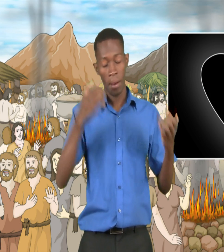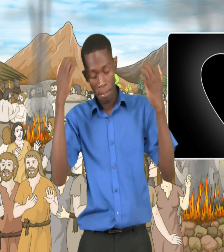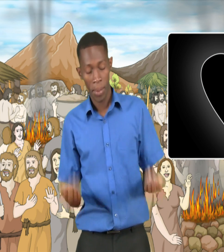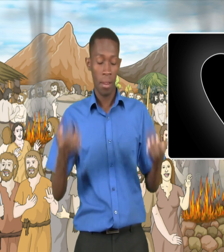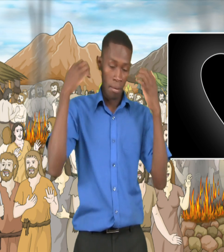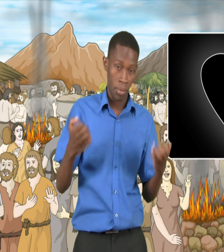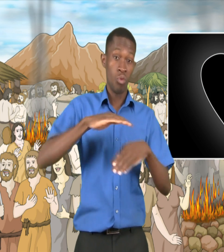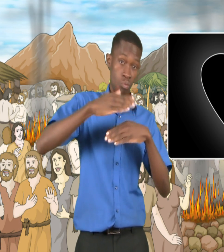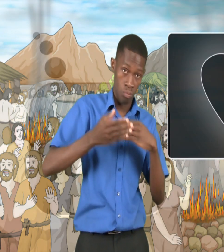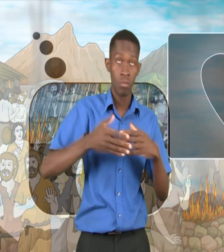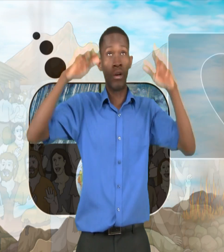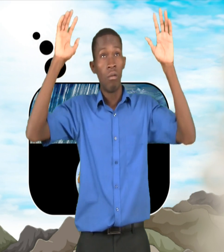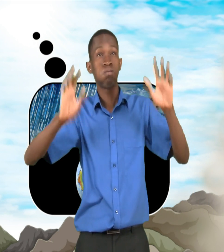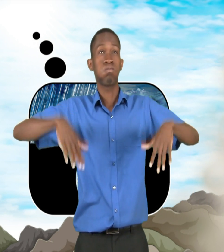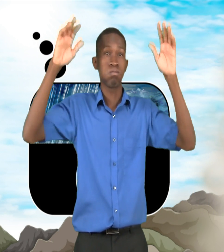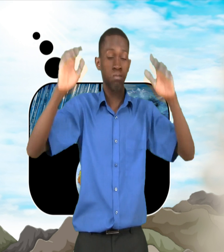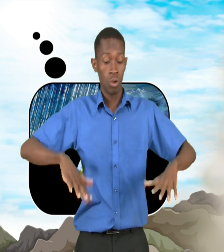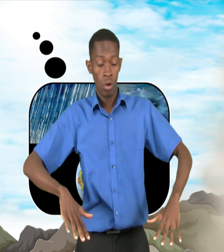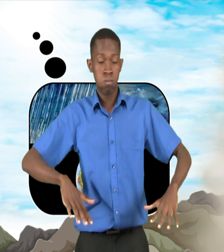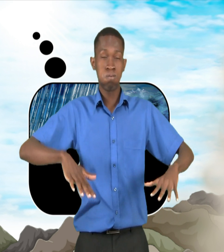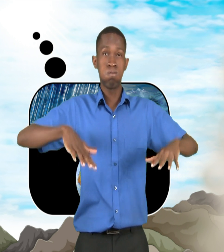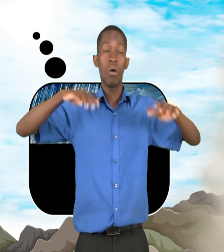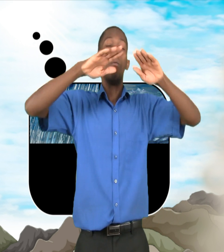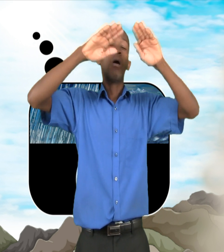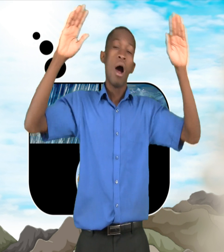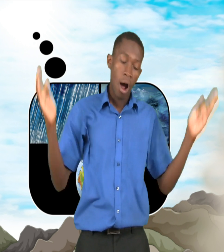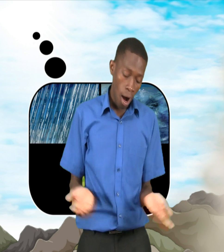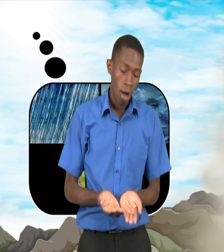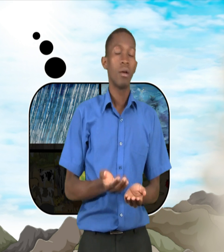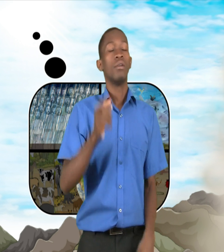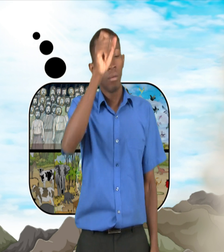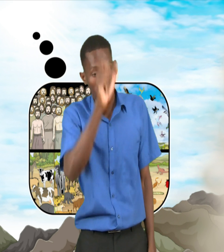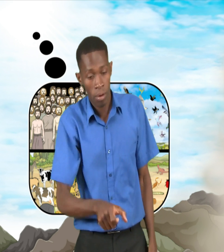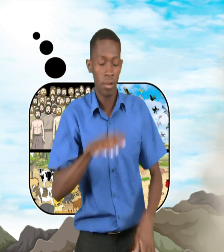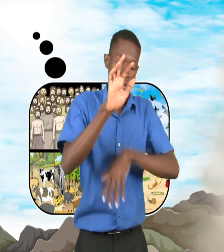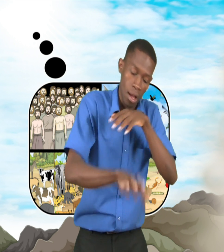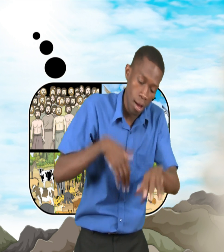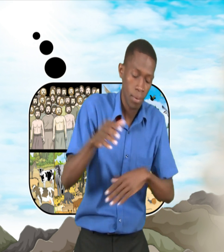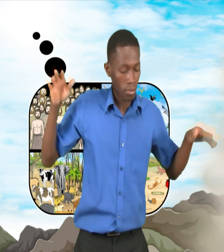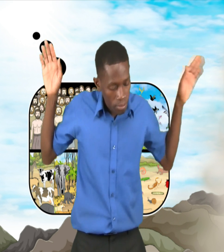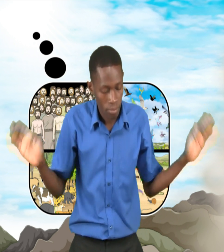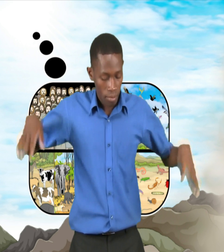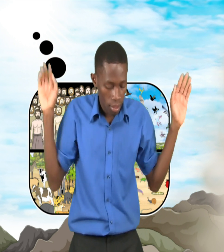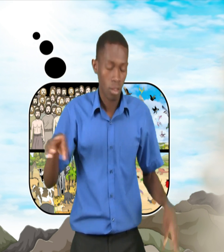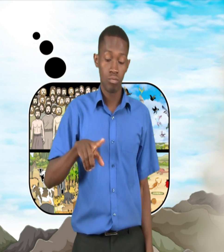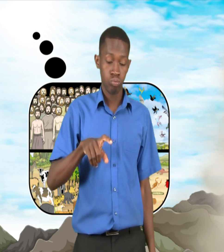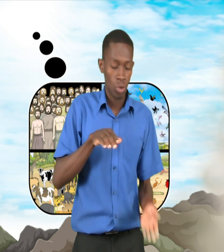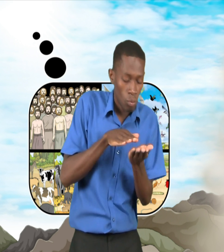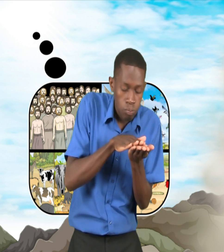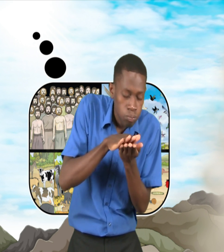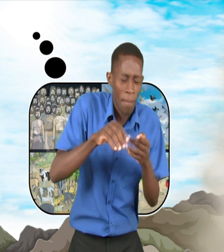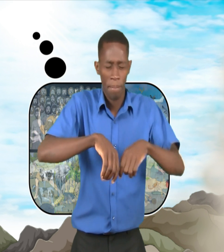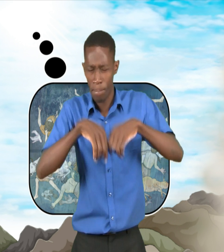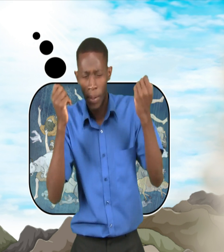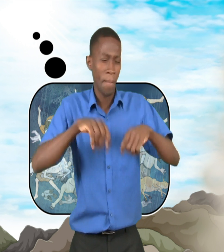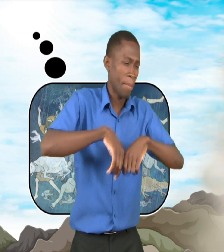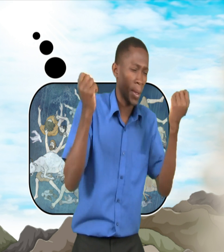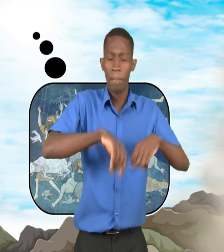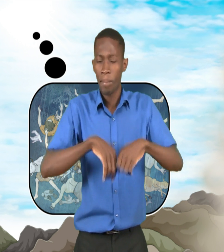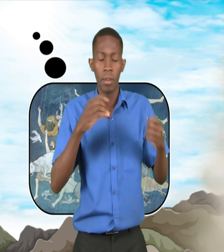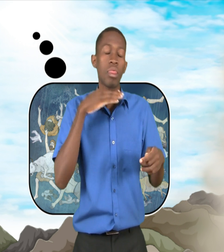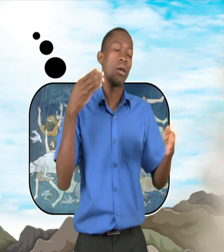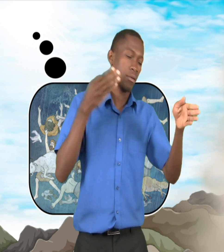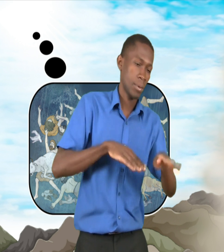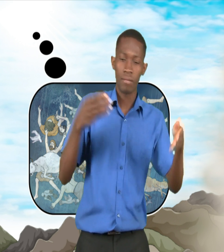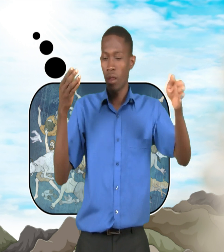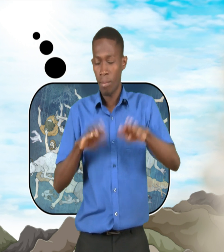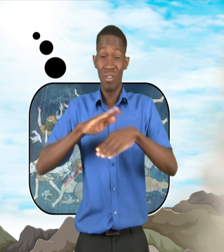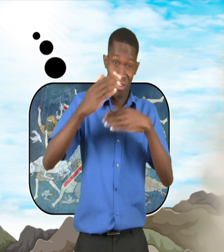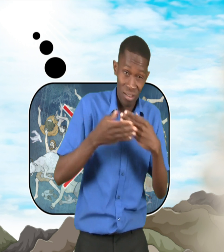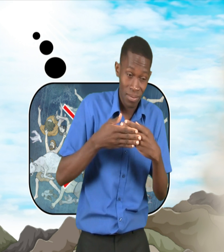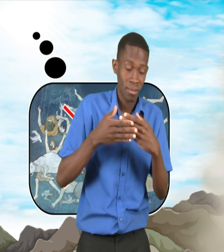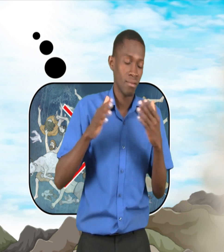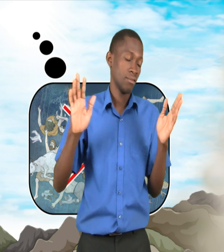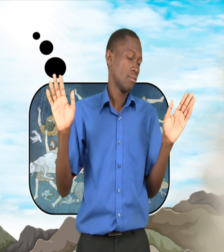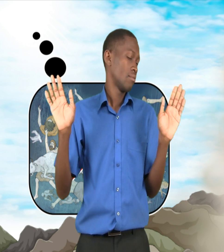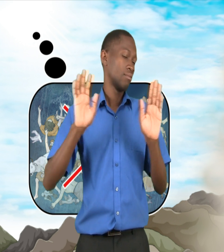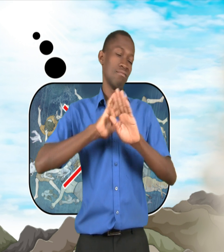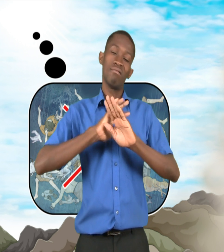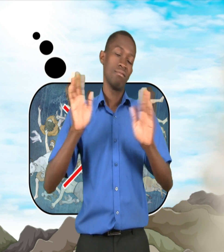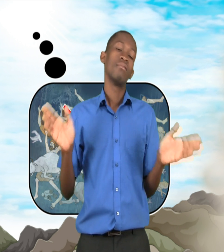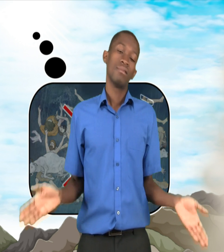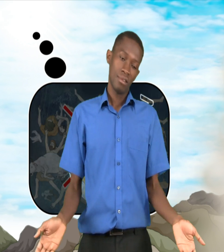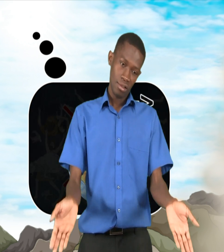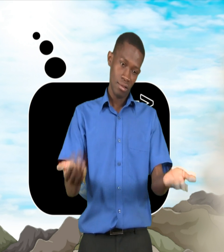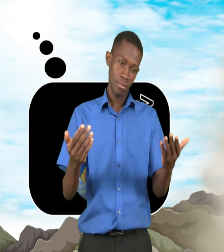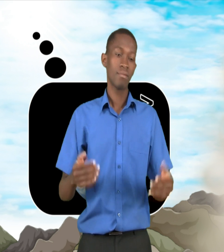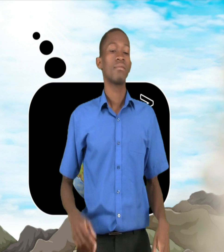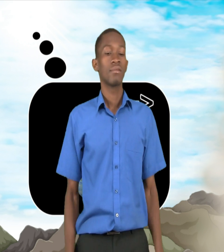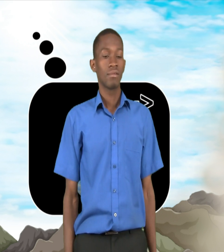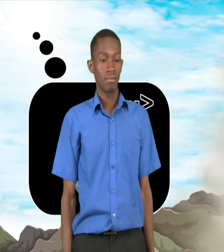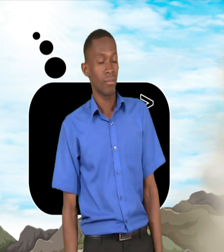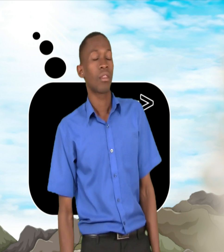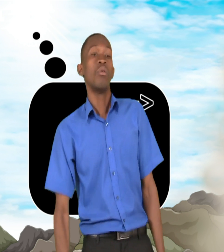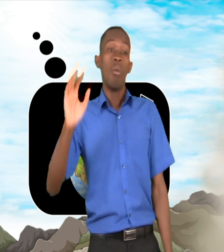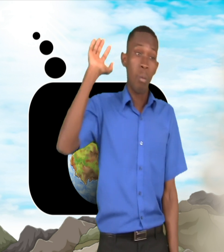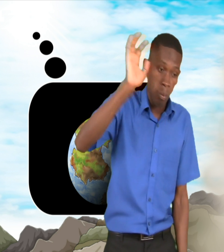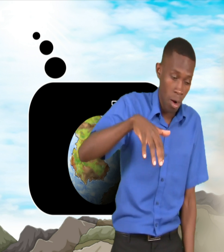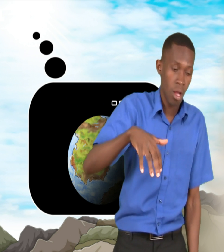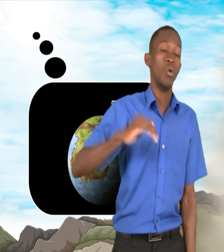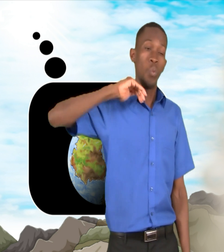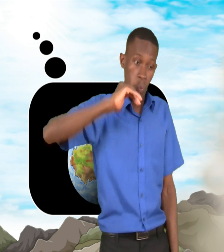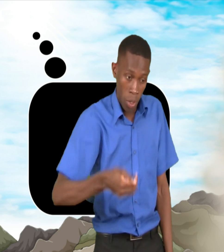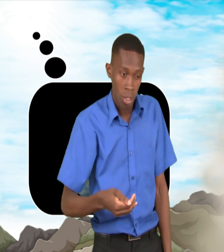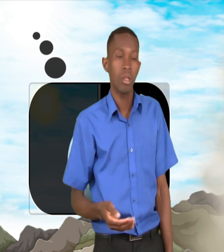And never again will I destroy all living creatures as I have done.